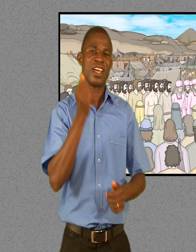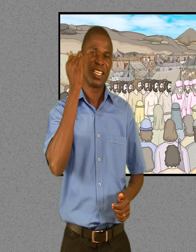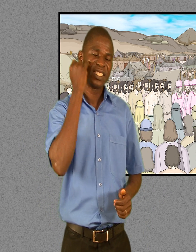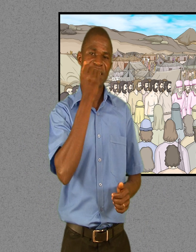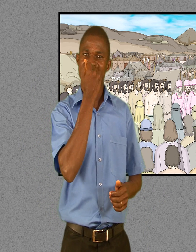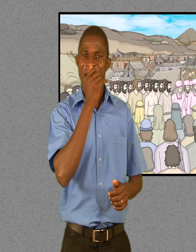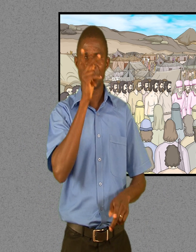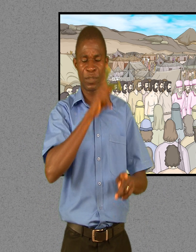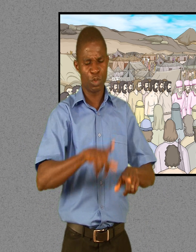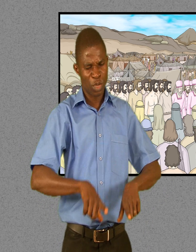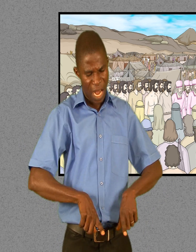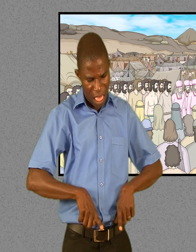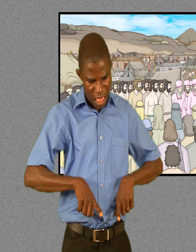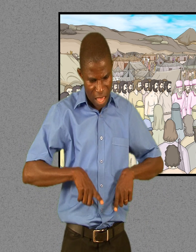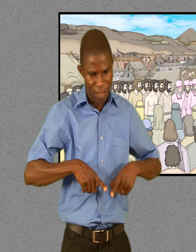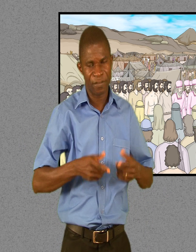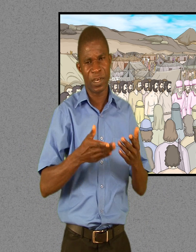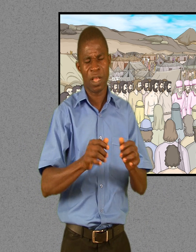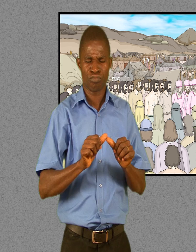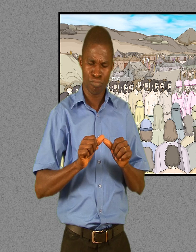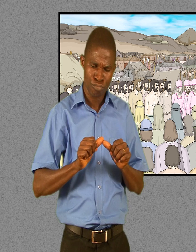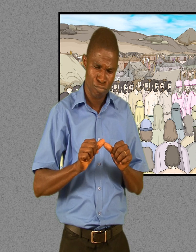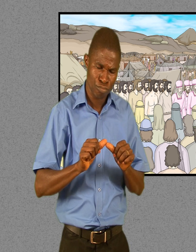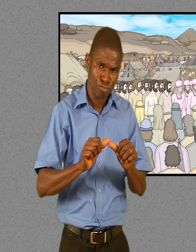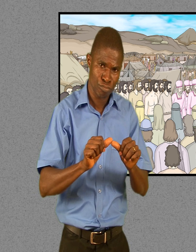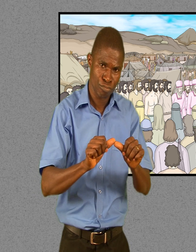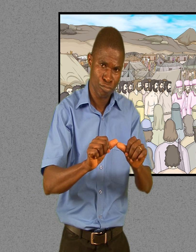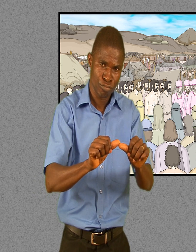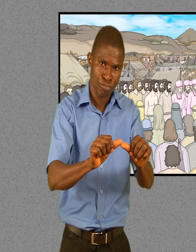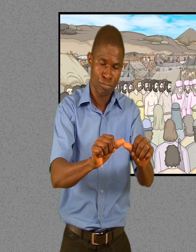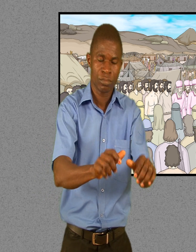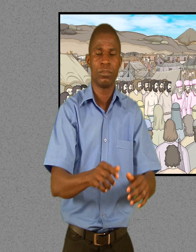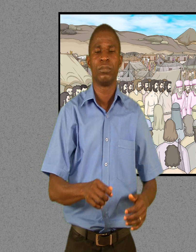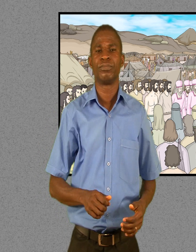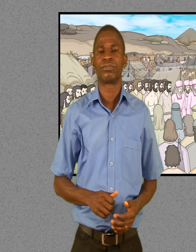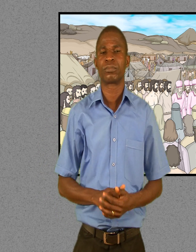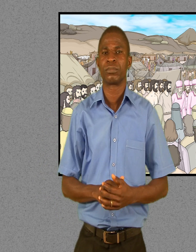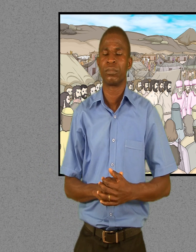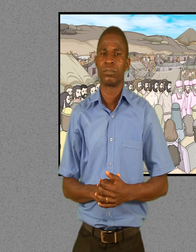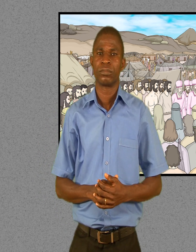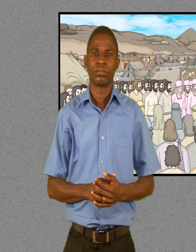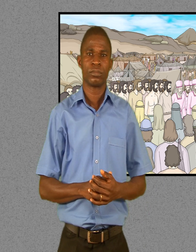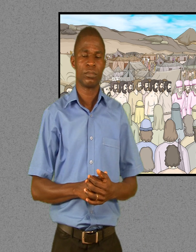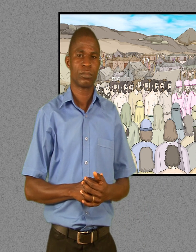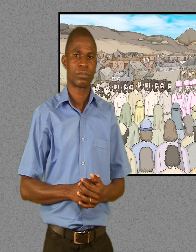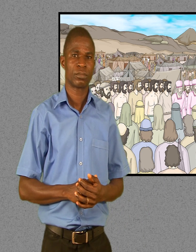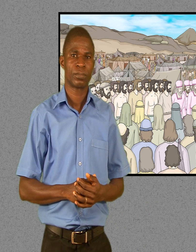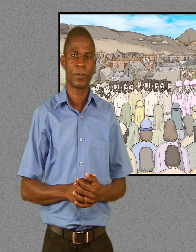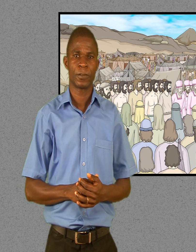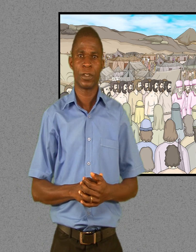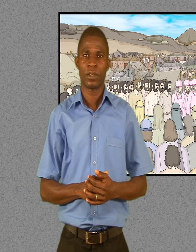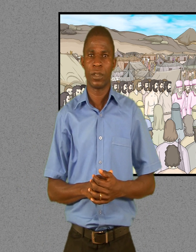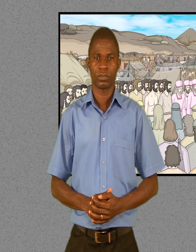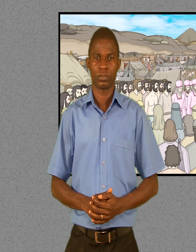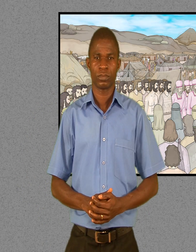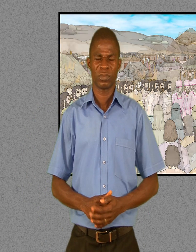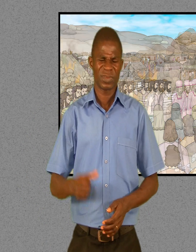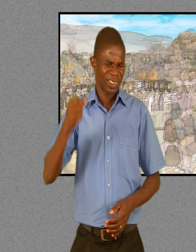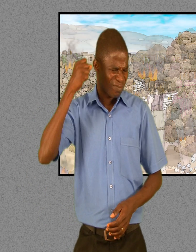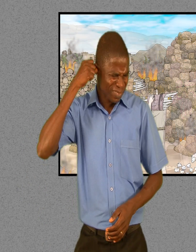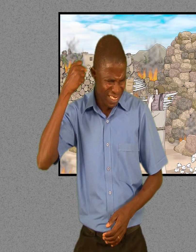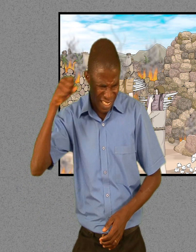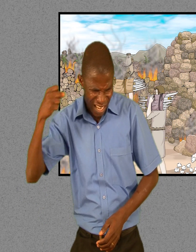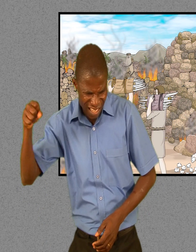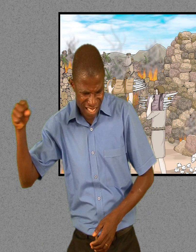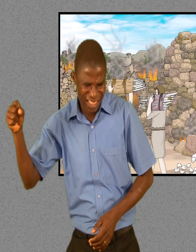So the LORD was with Joshua, and his fame spread throughout the land.